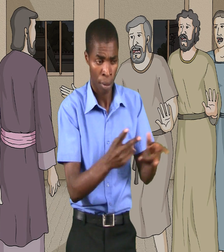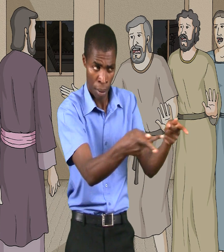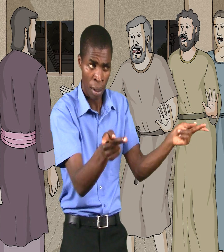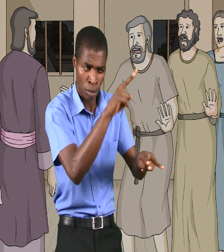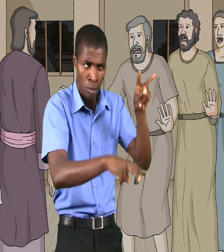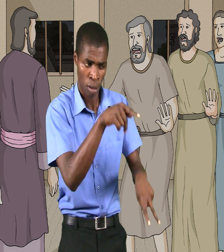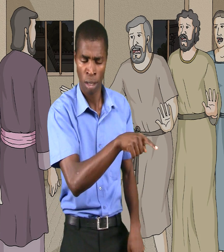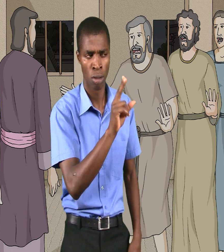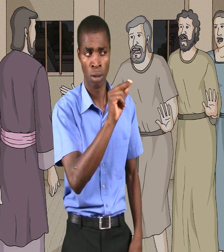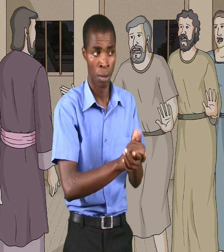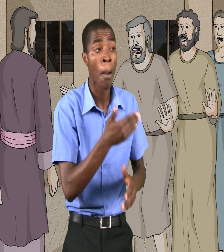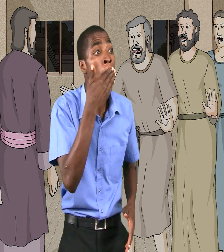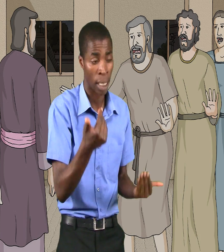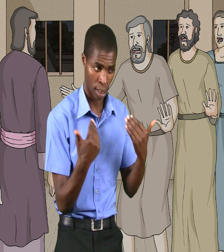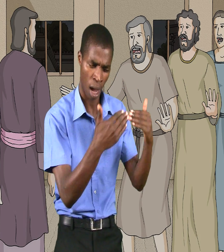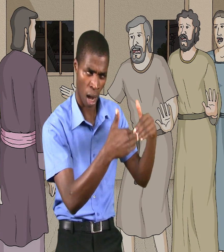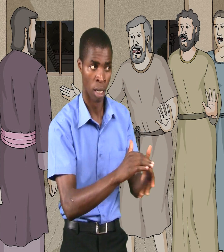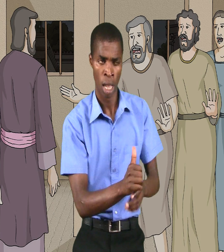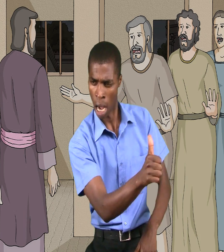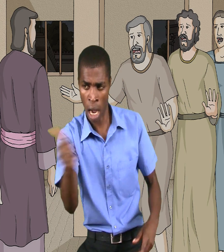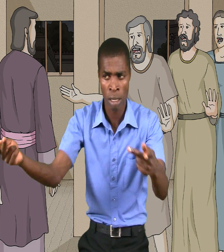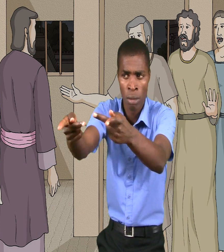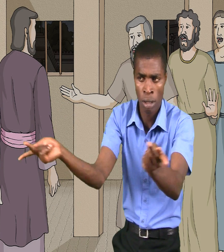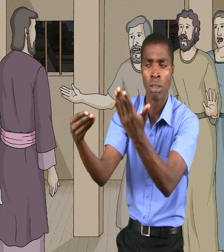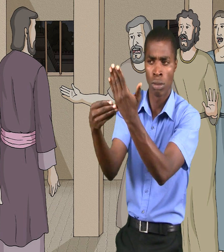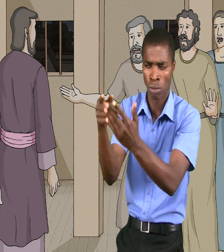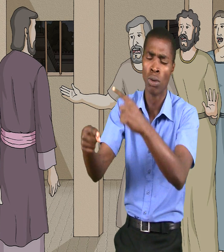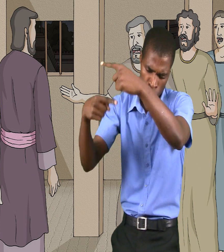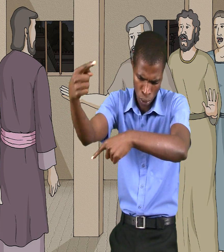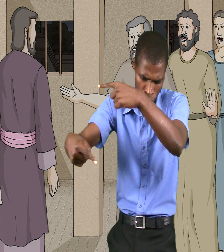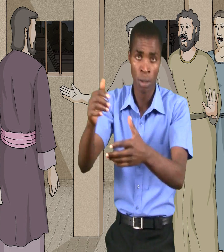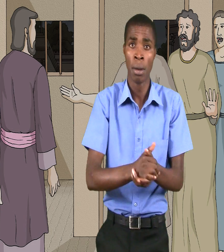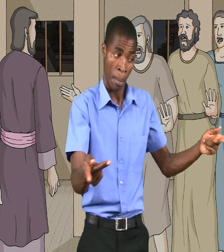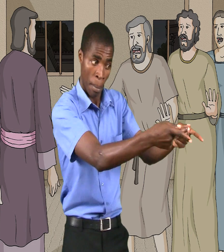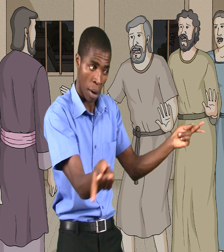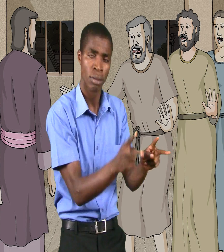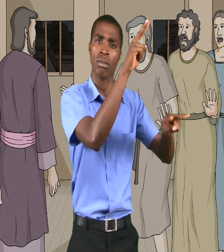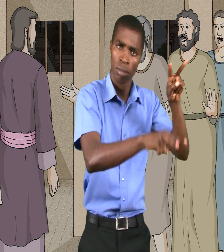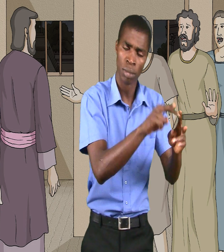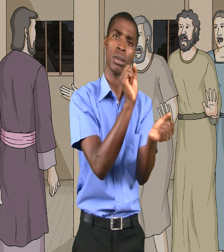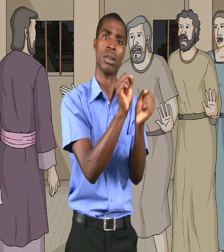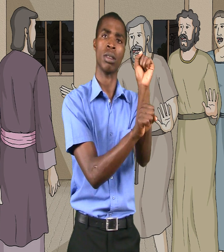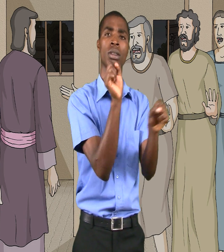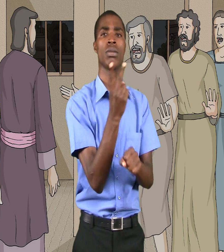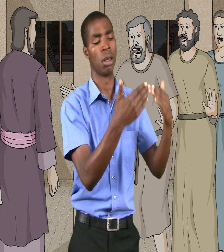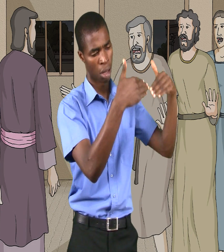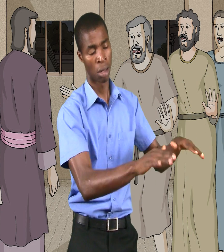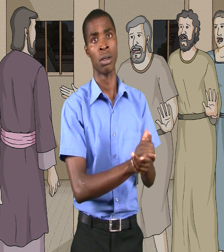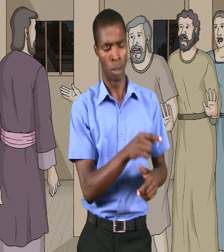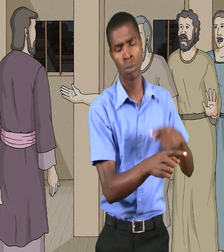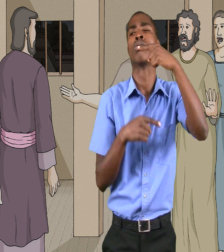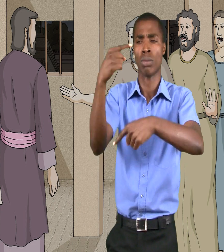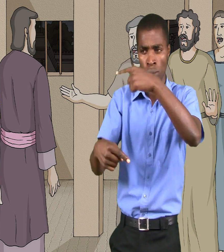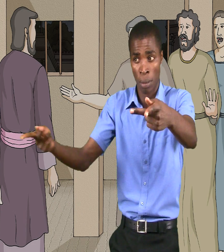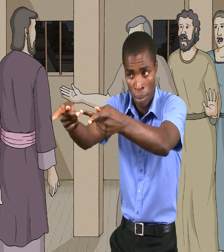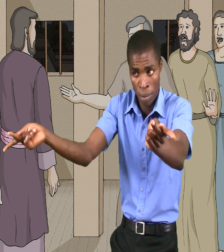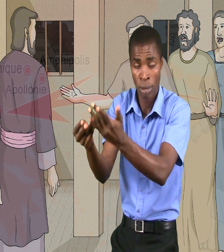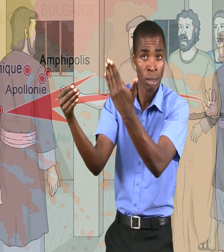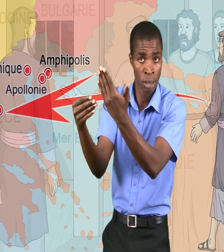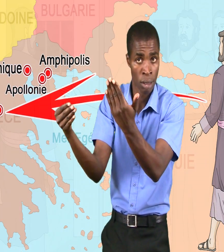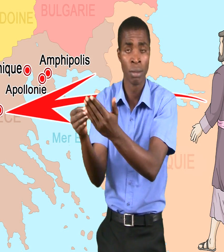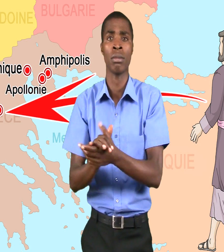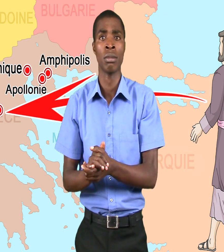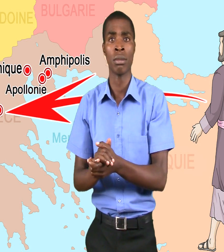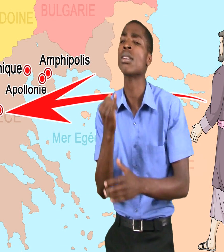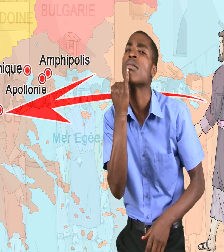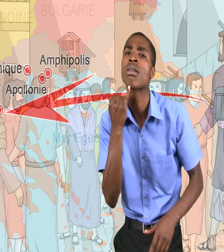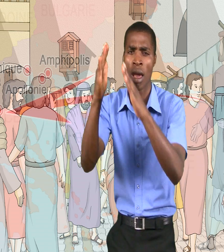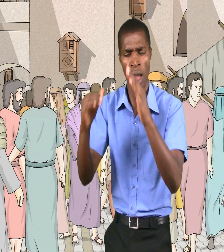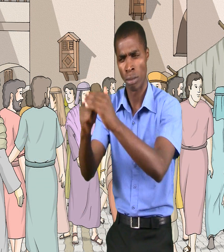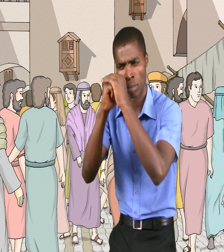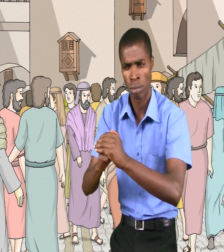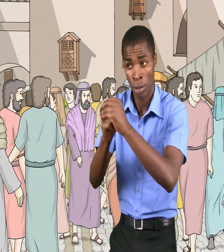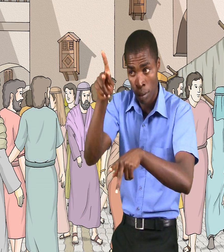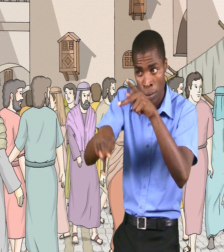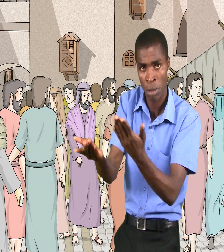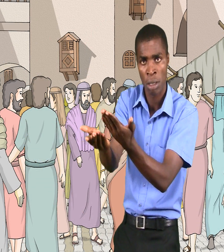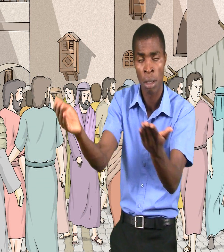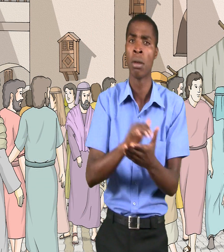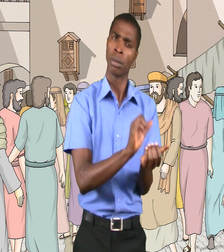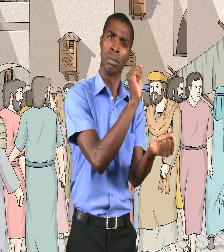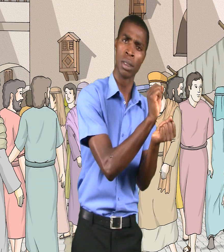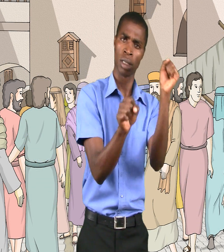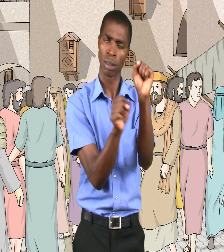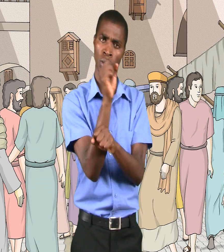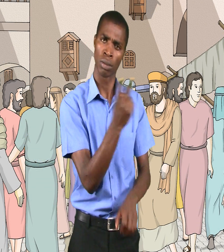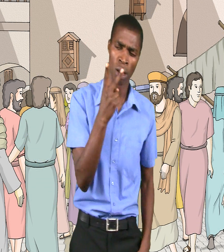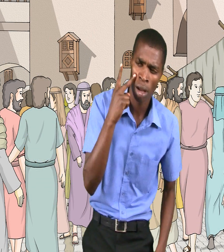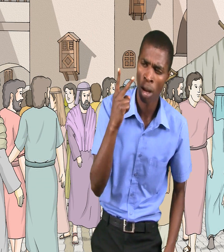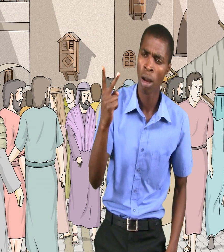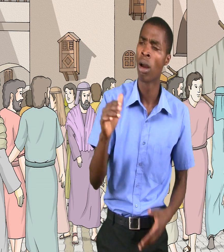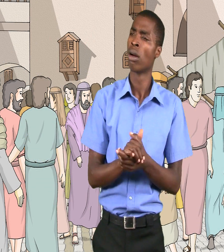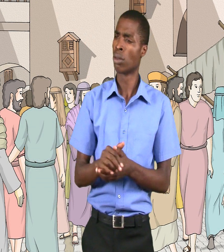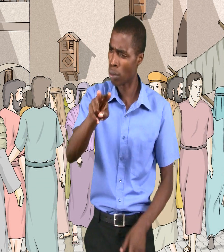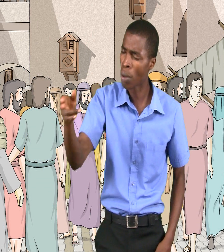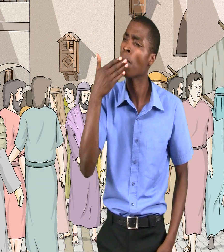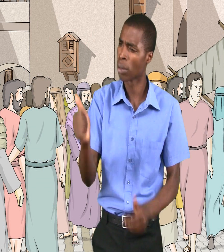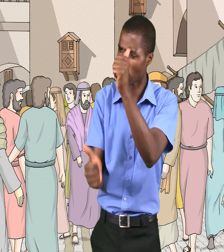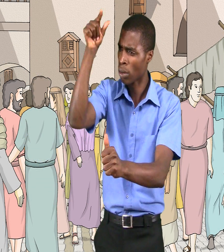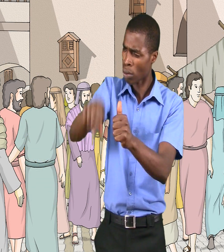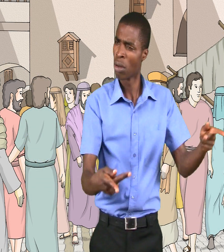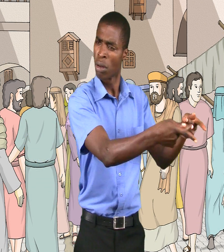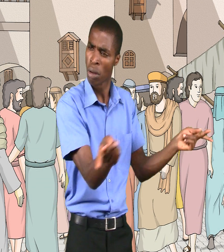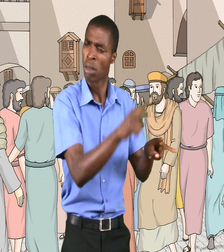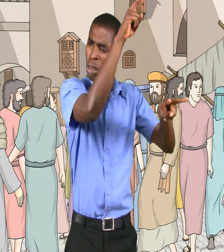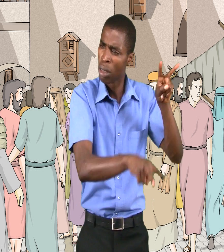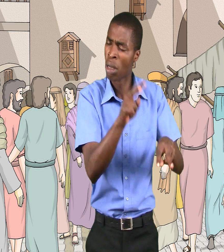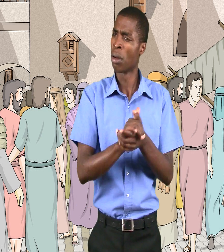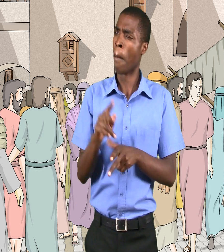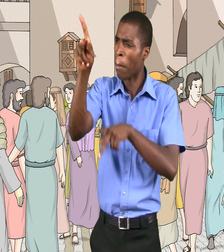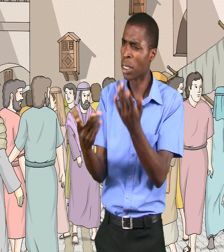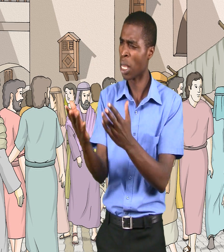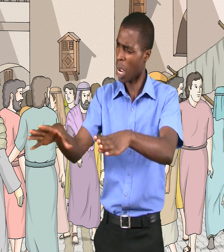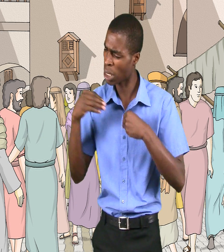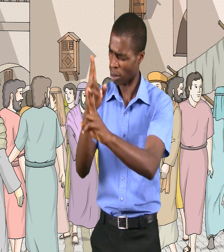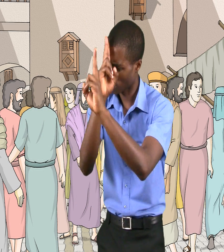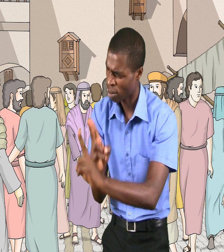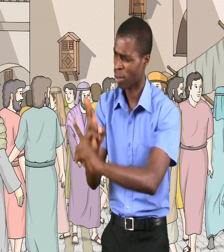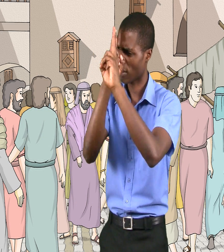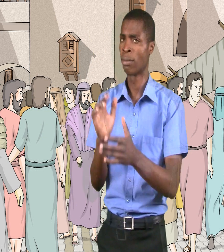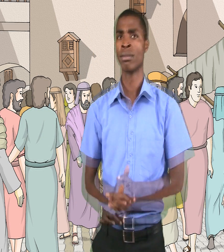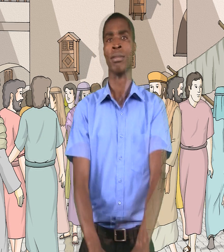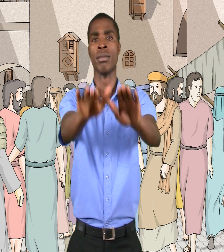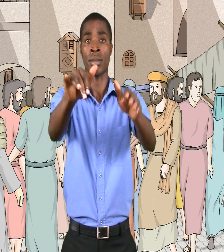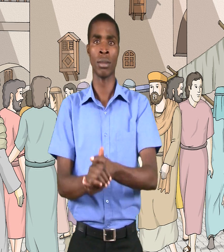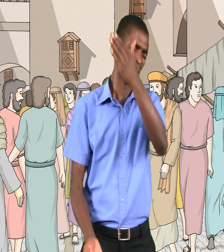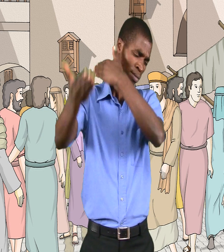As soon as night had fallen, the brothers sent Paul and Silas away to Berea. On arriving there, they went into the Jewish synagogue.